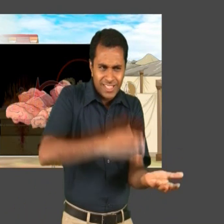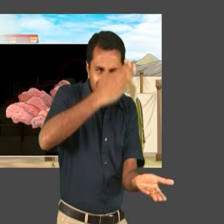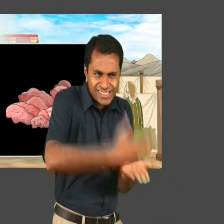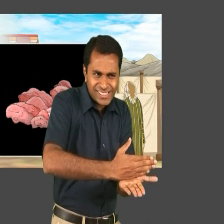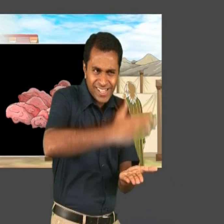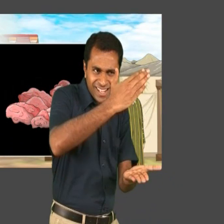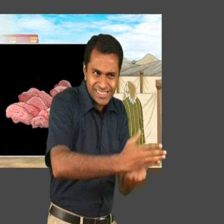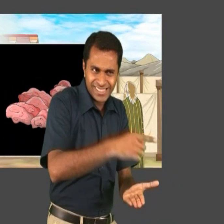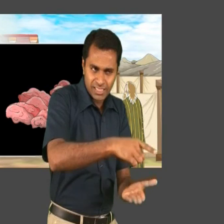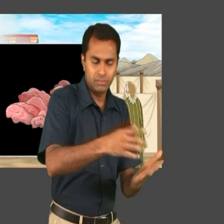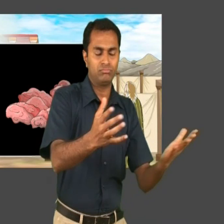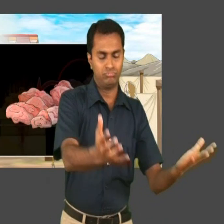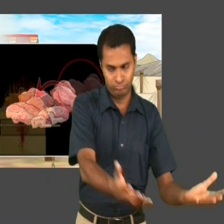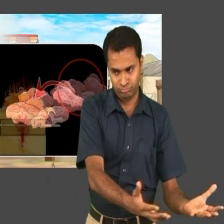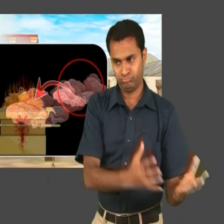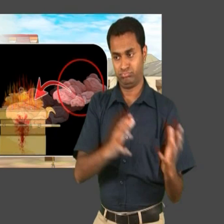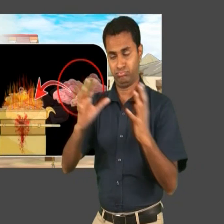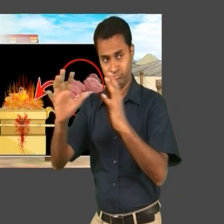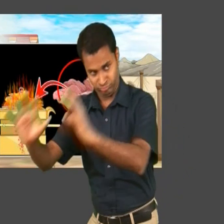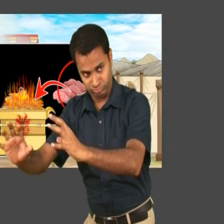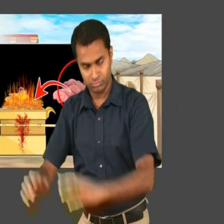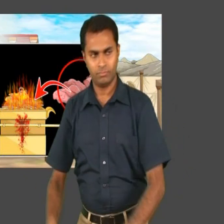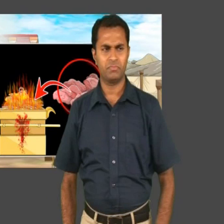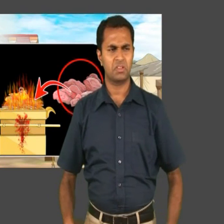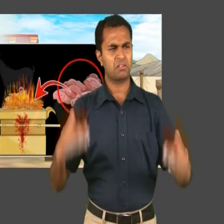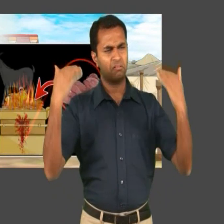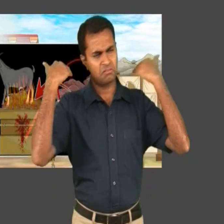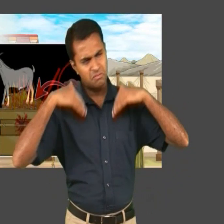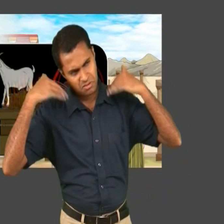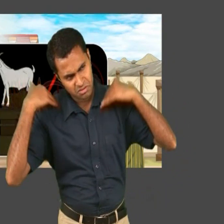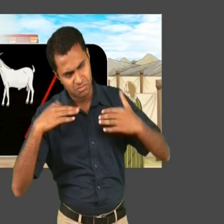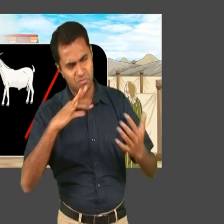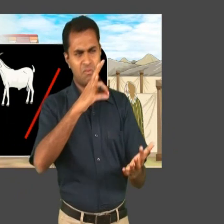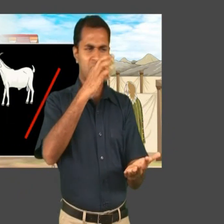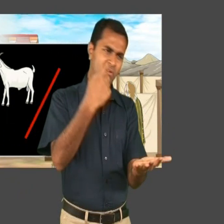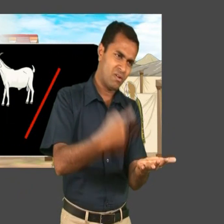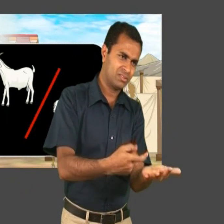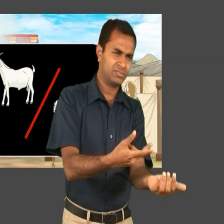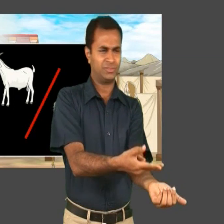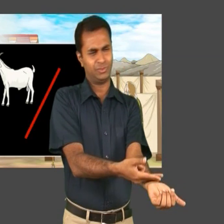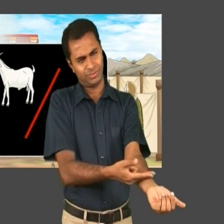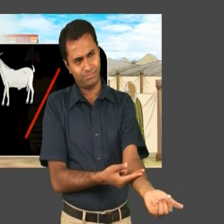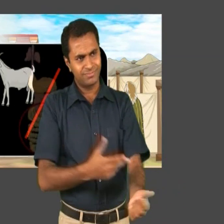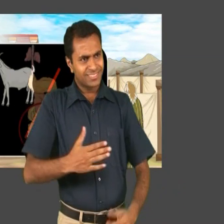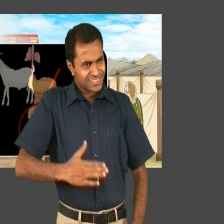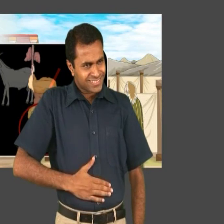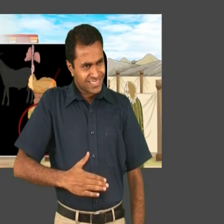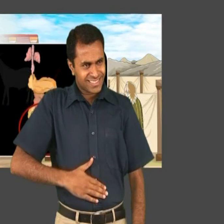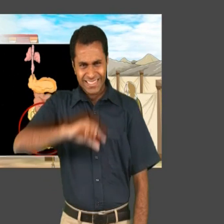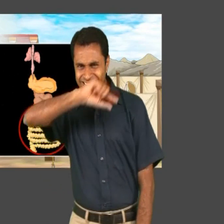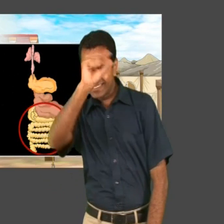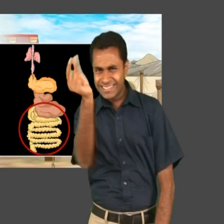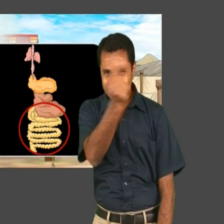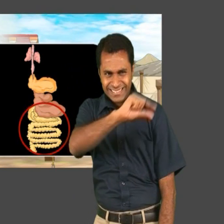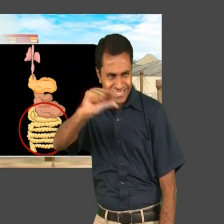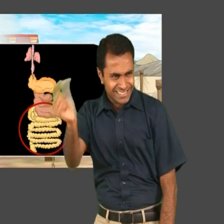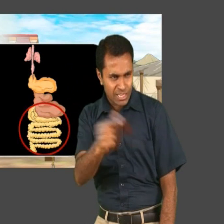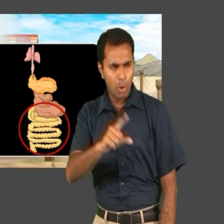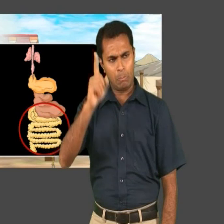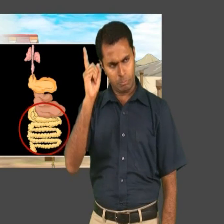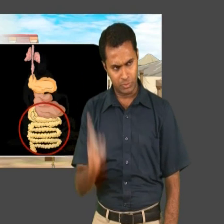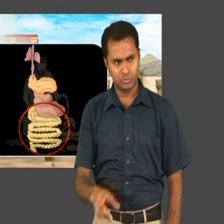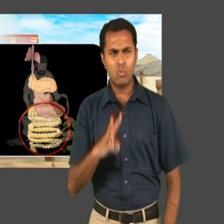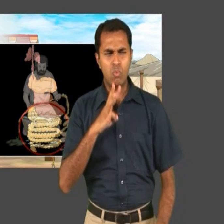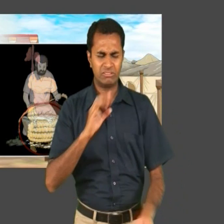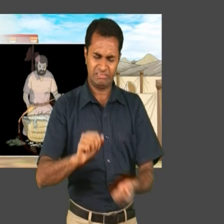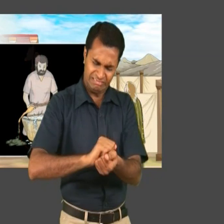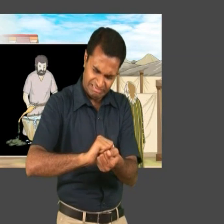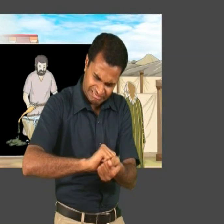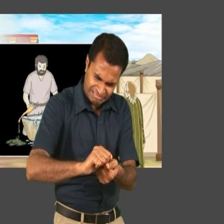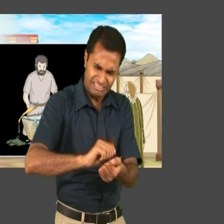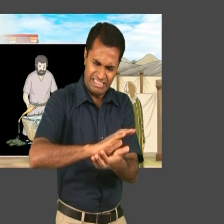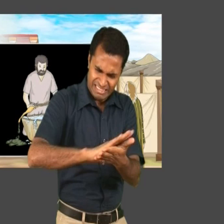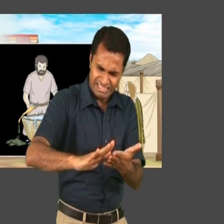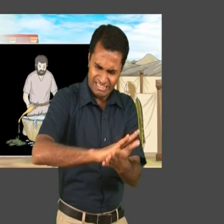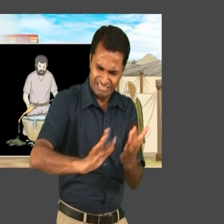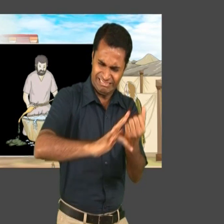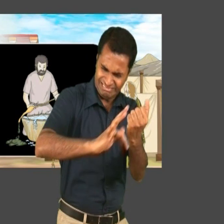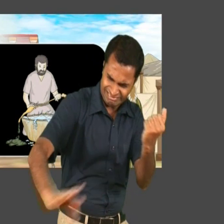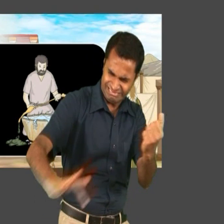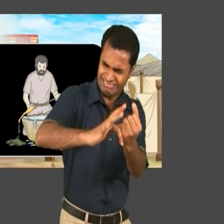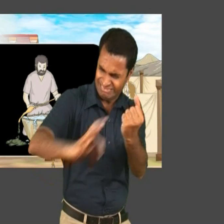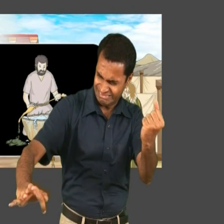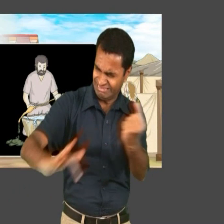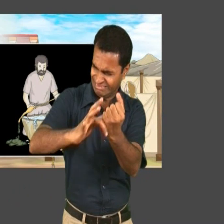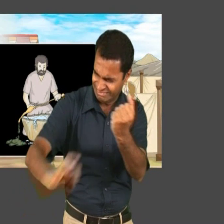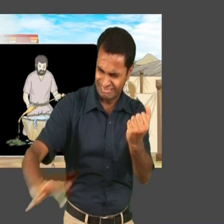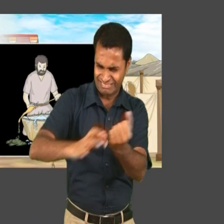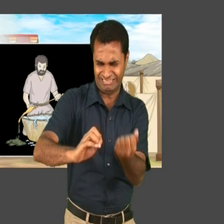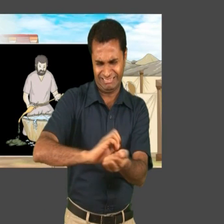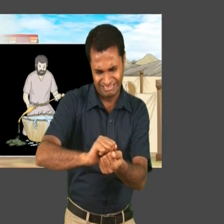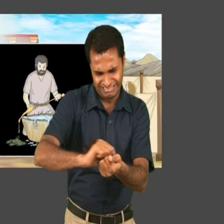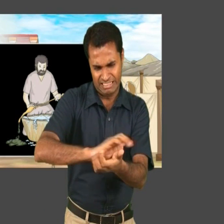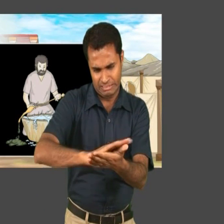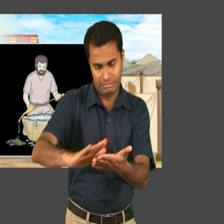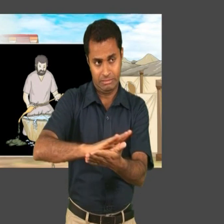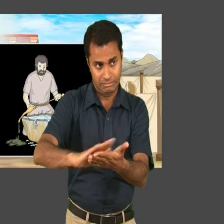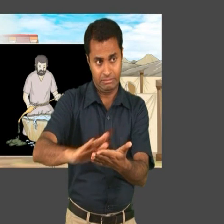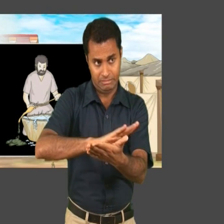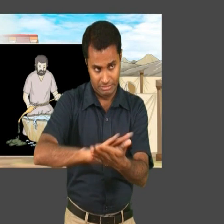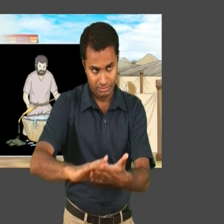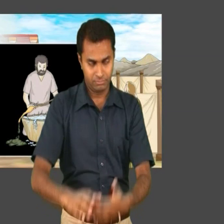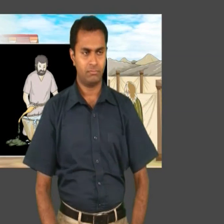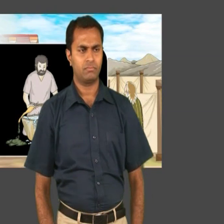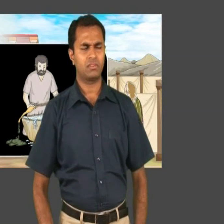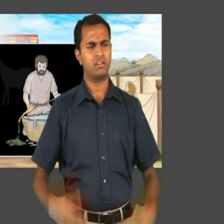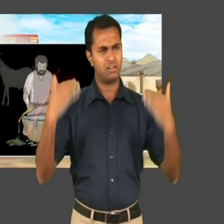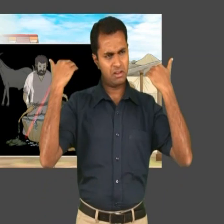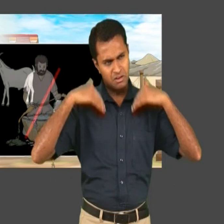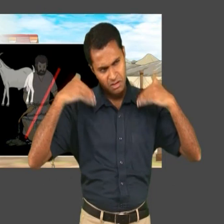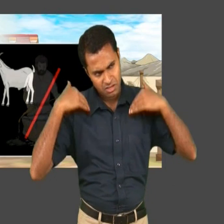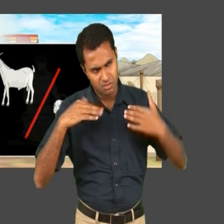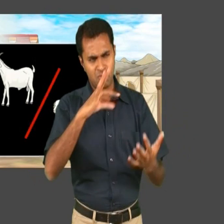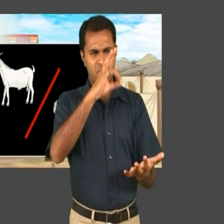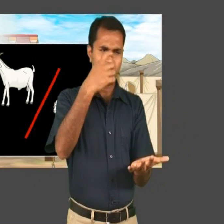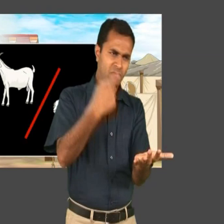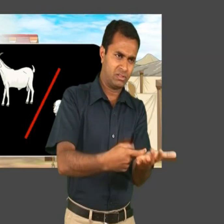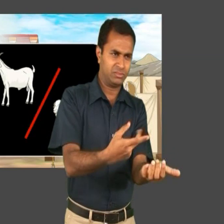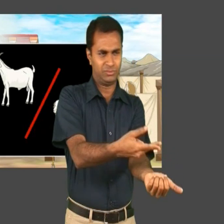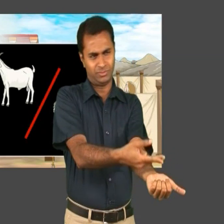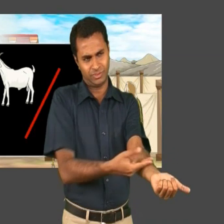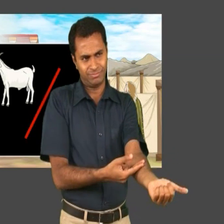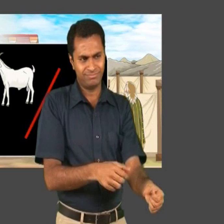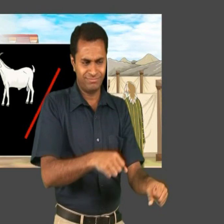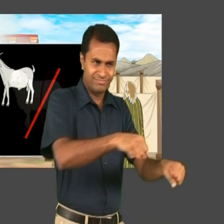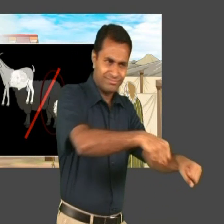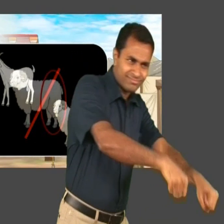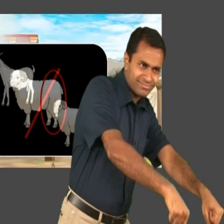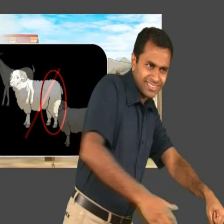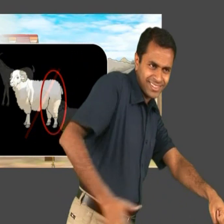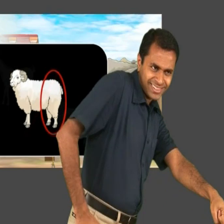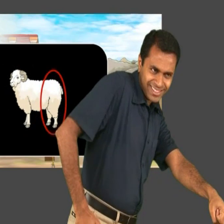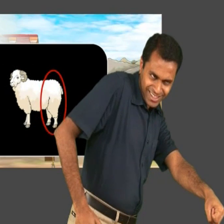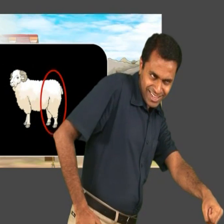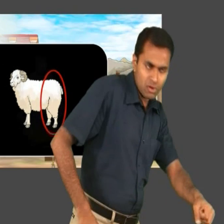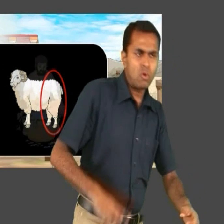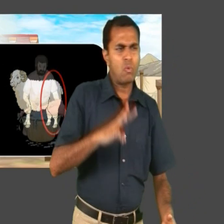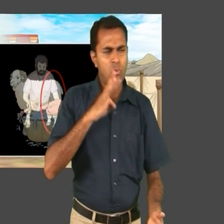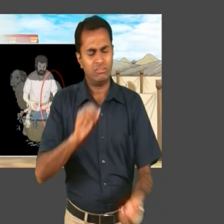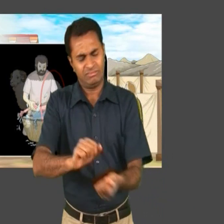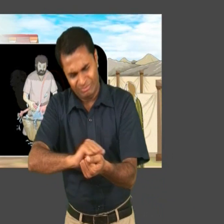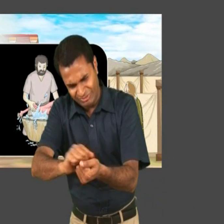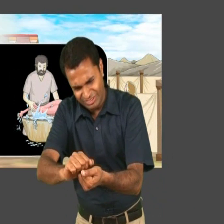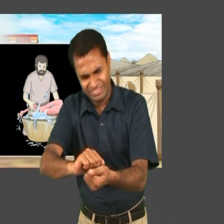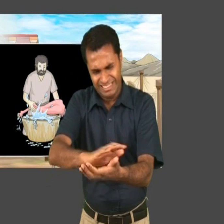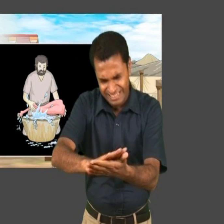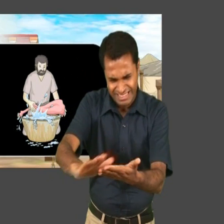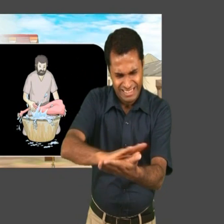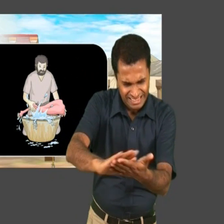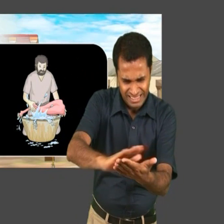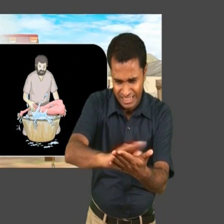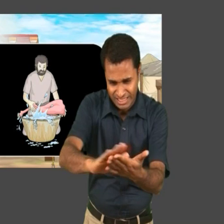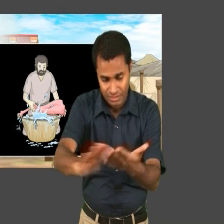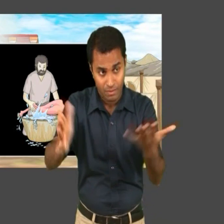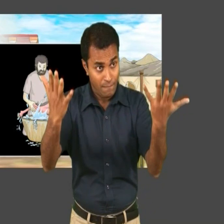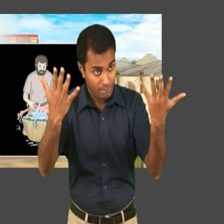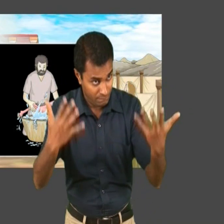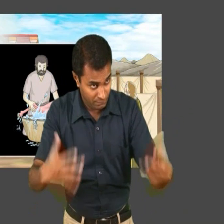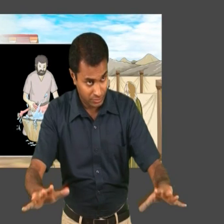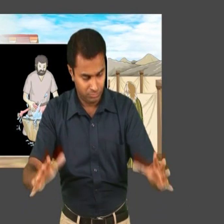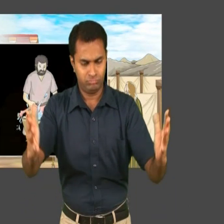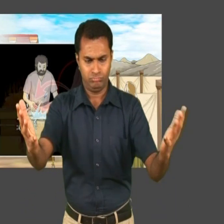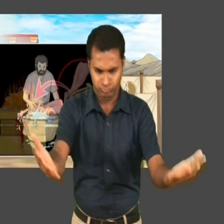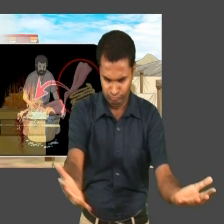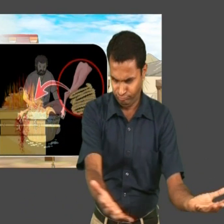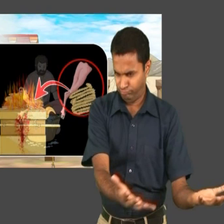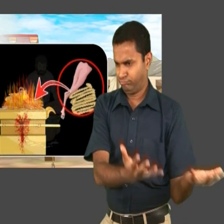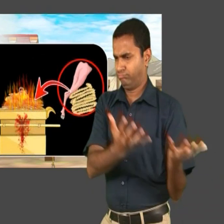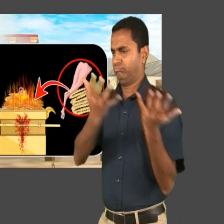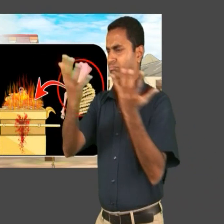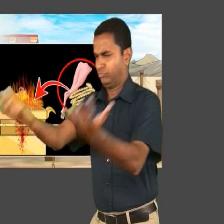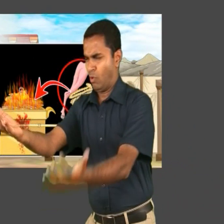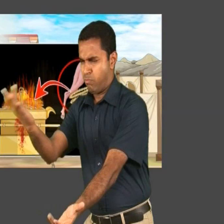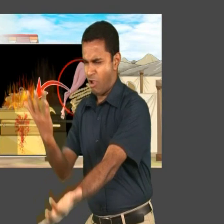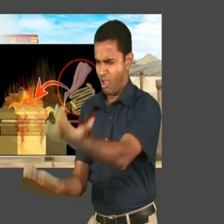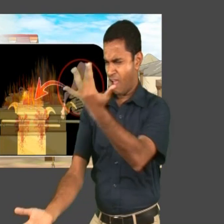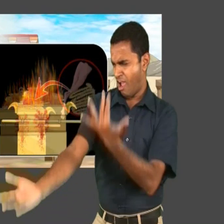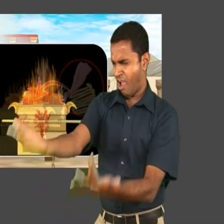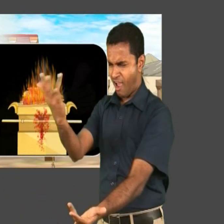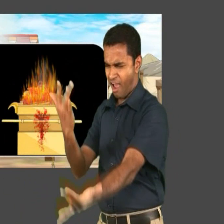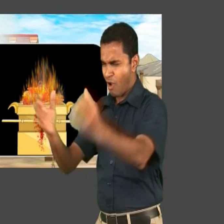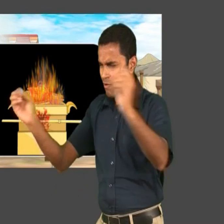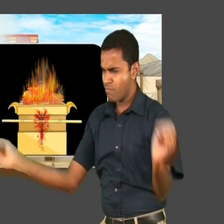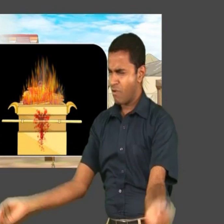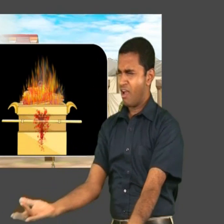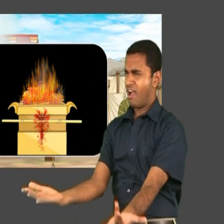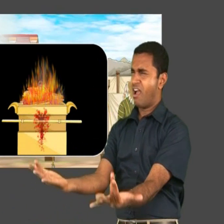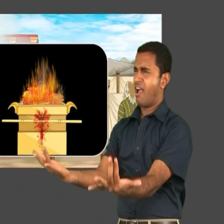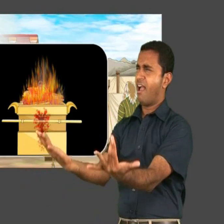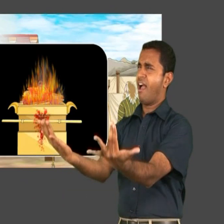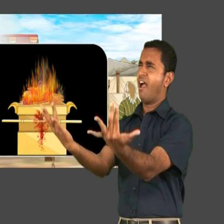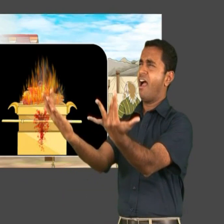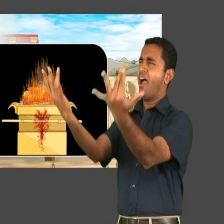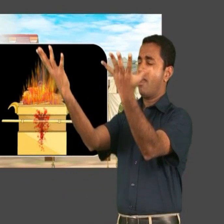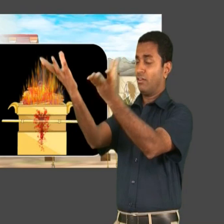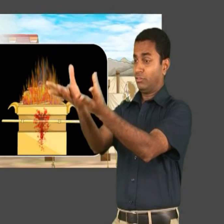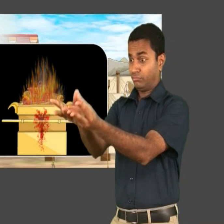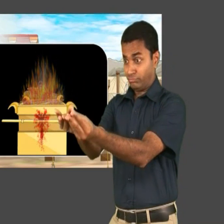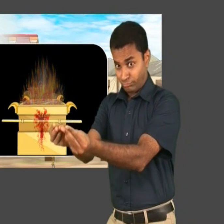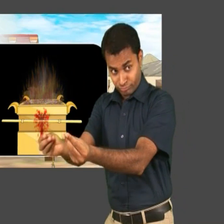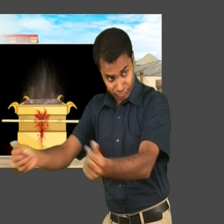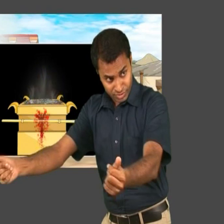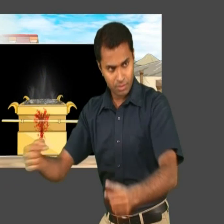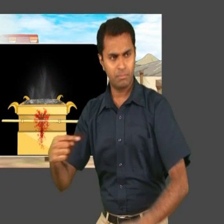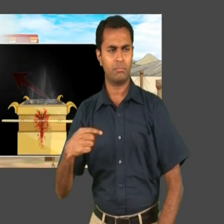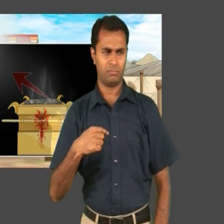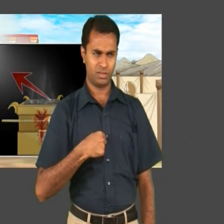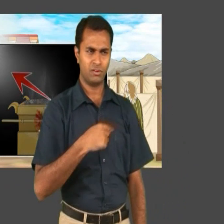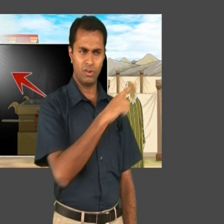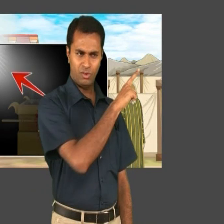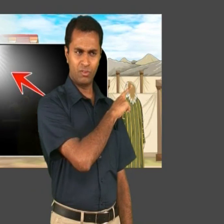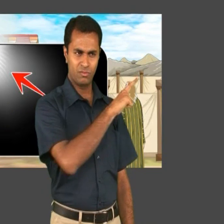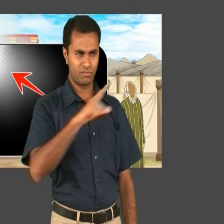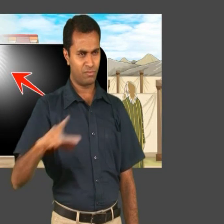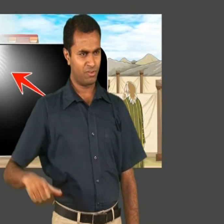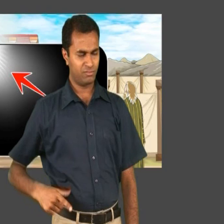The entrails and legs must be washed with water, and the priest shall bring all of it and burn it on the altar;